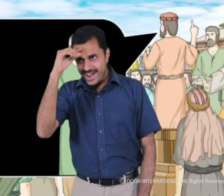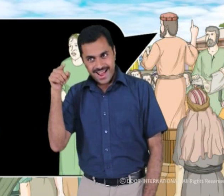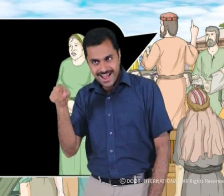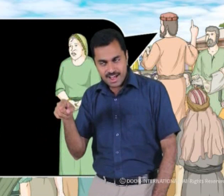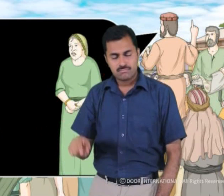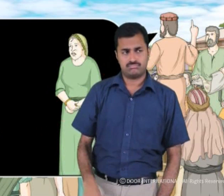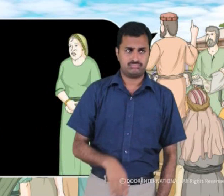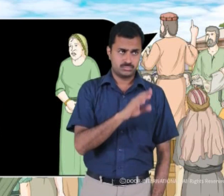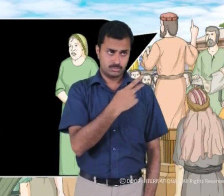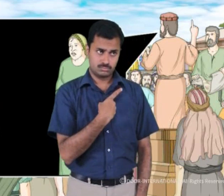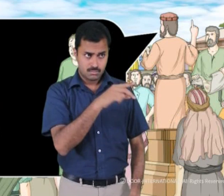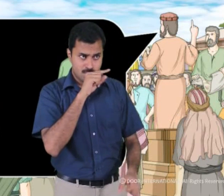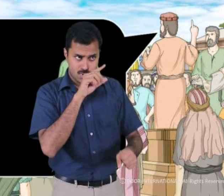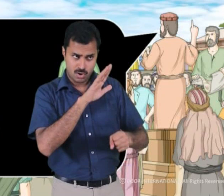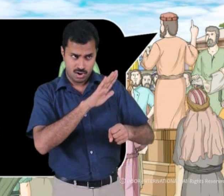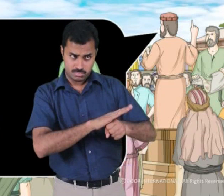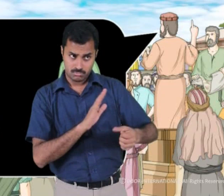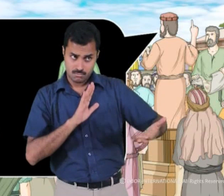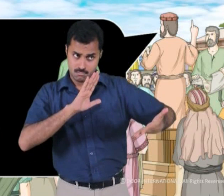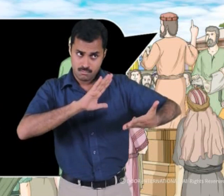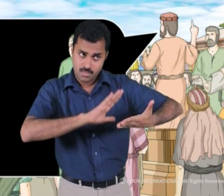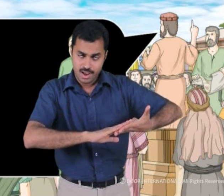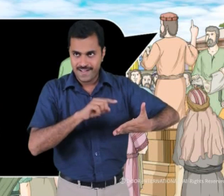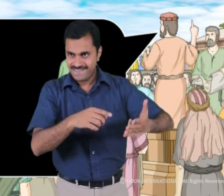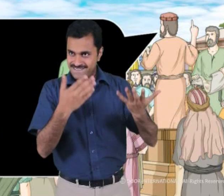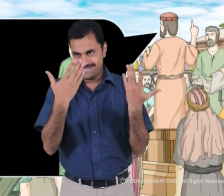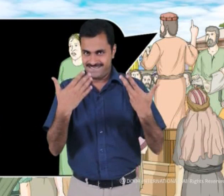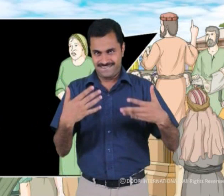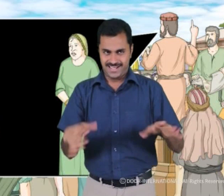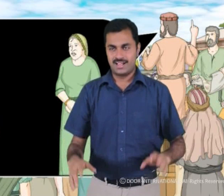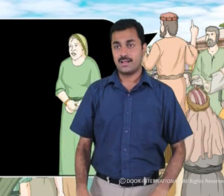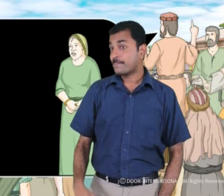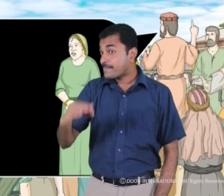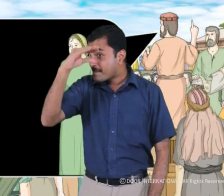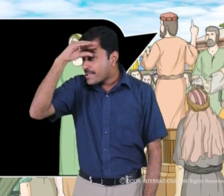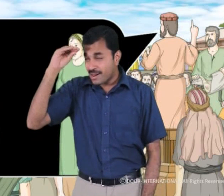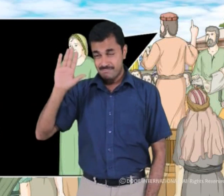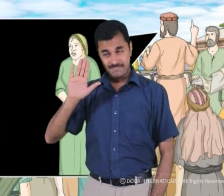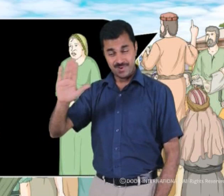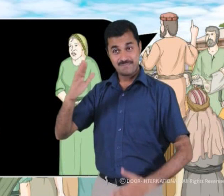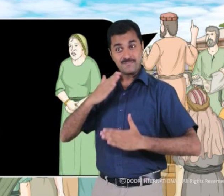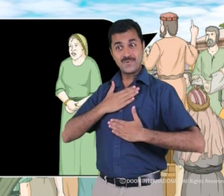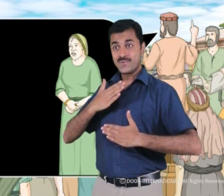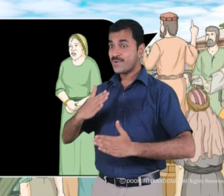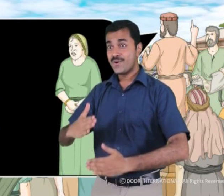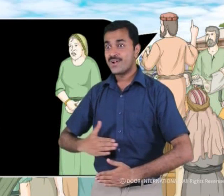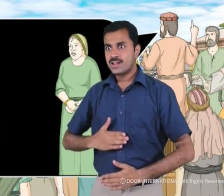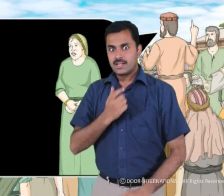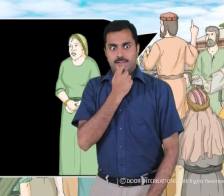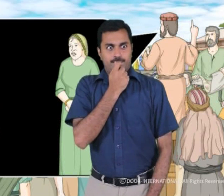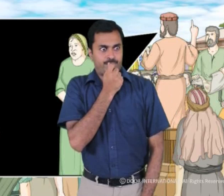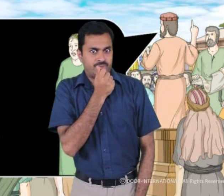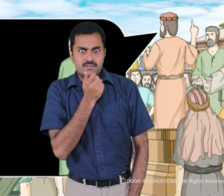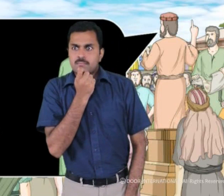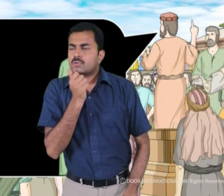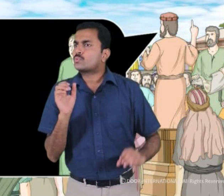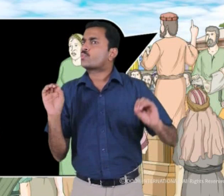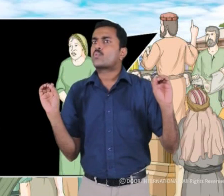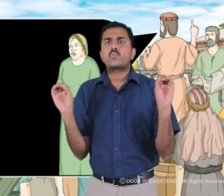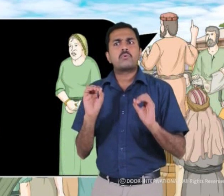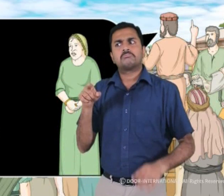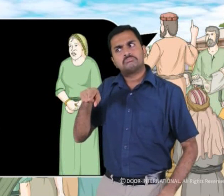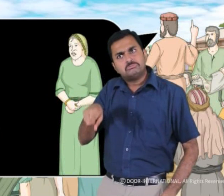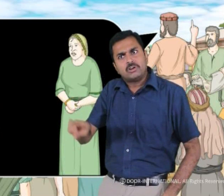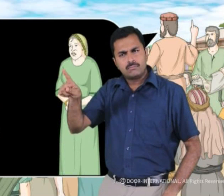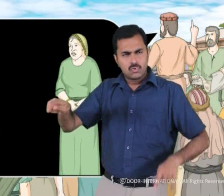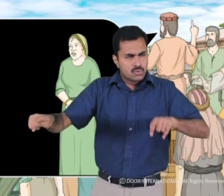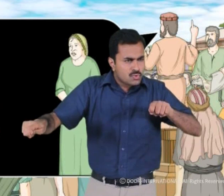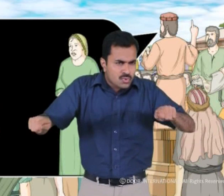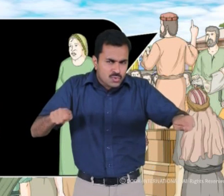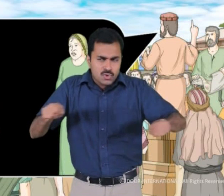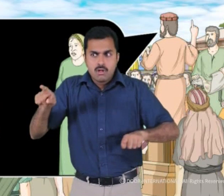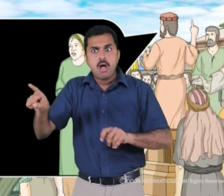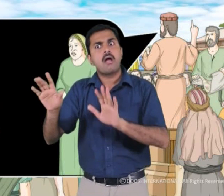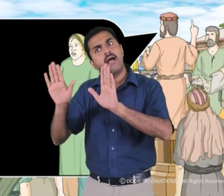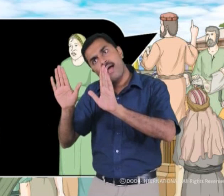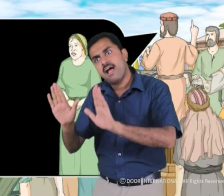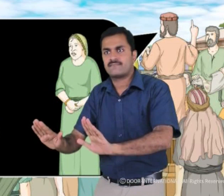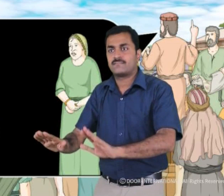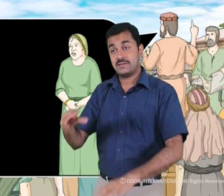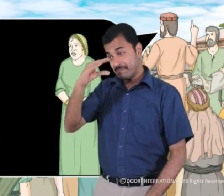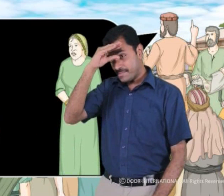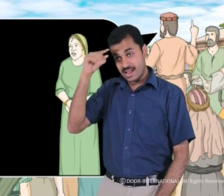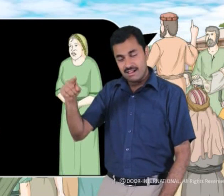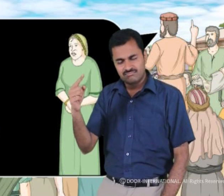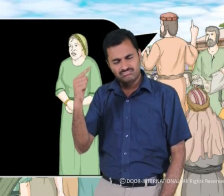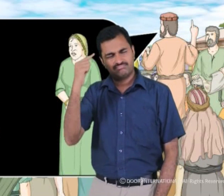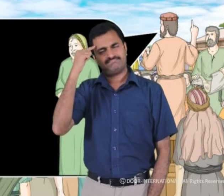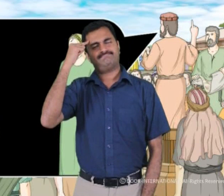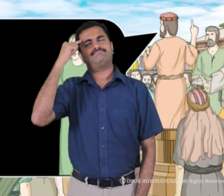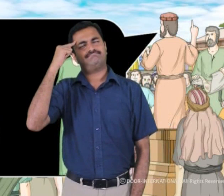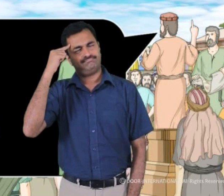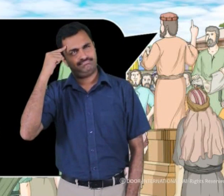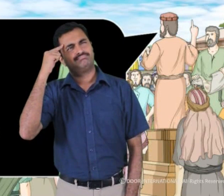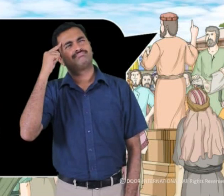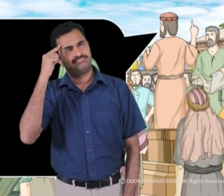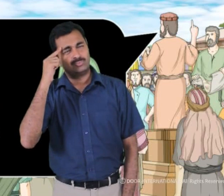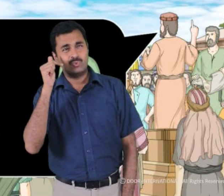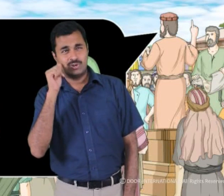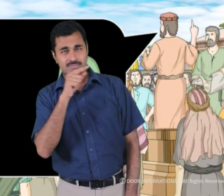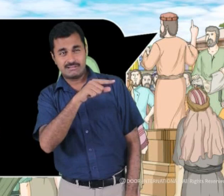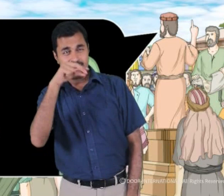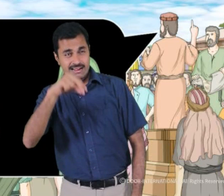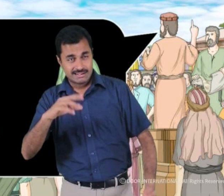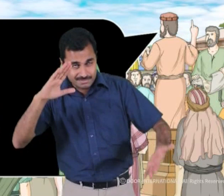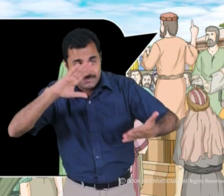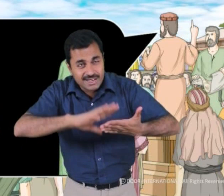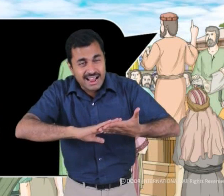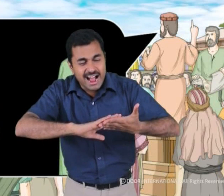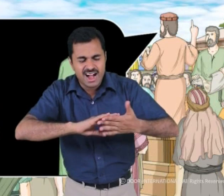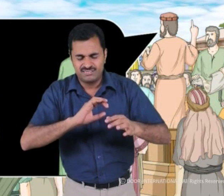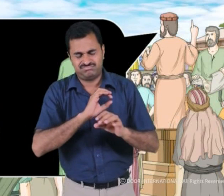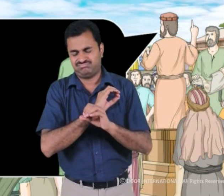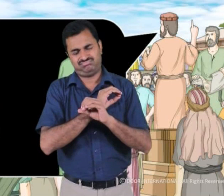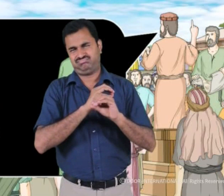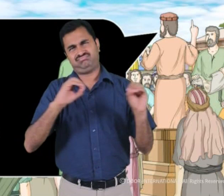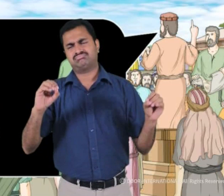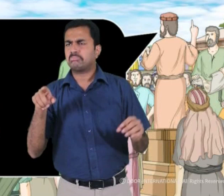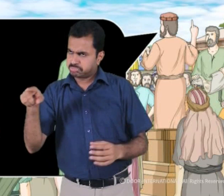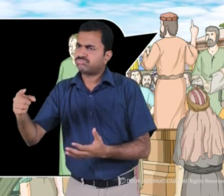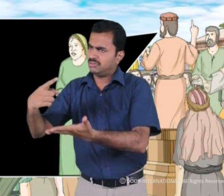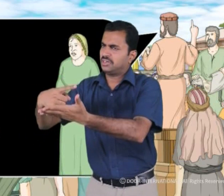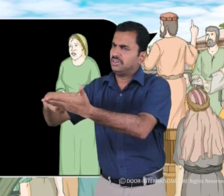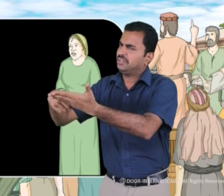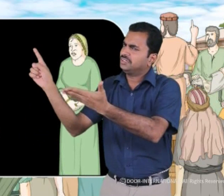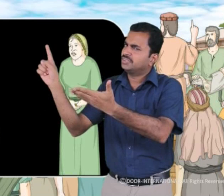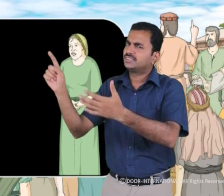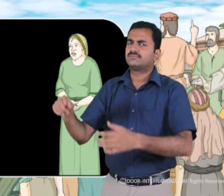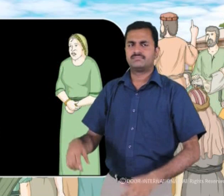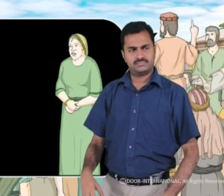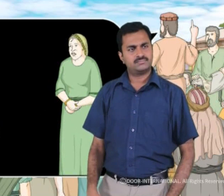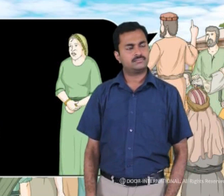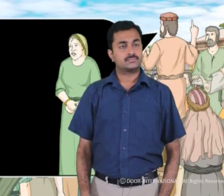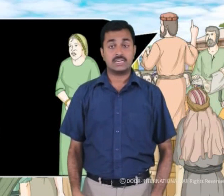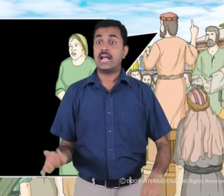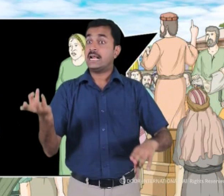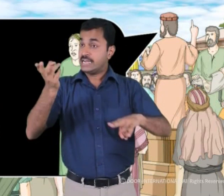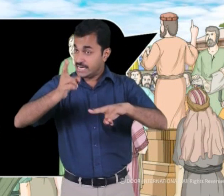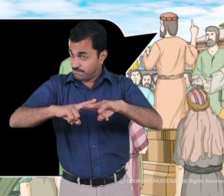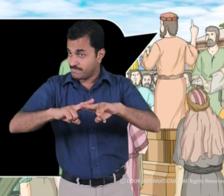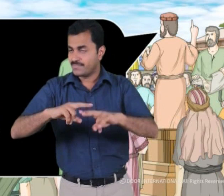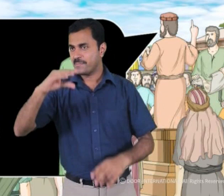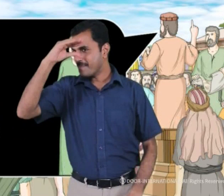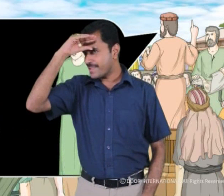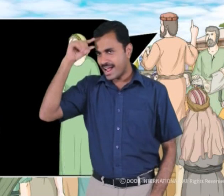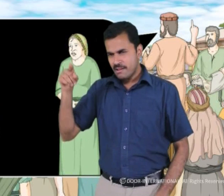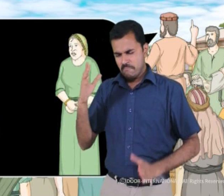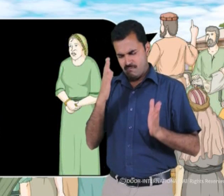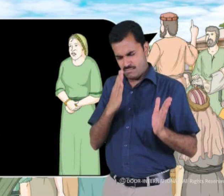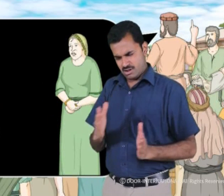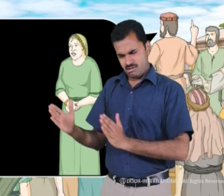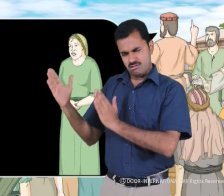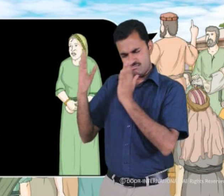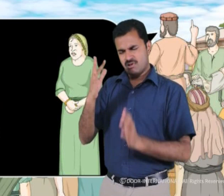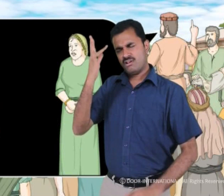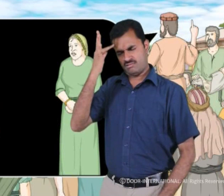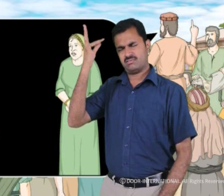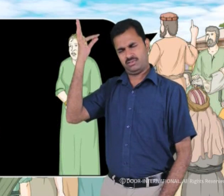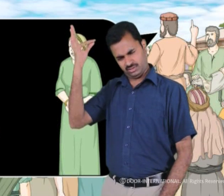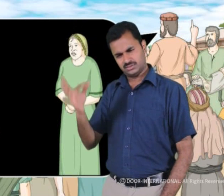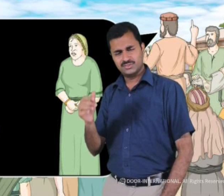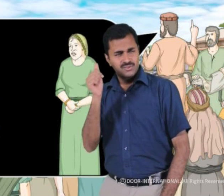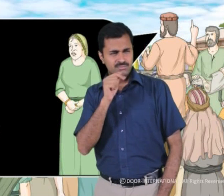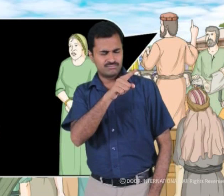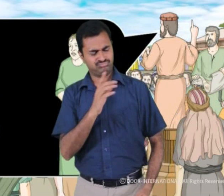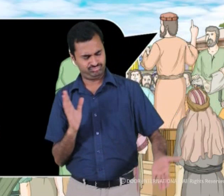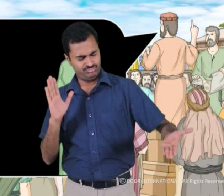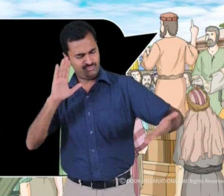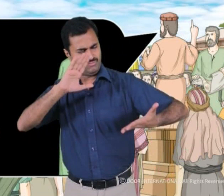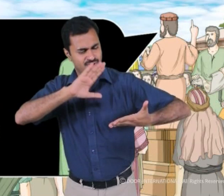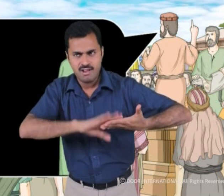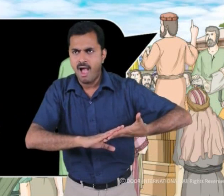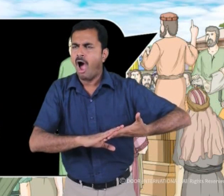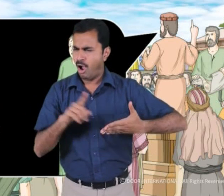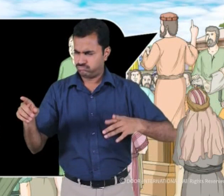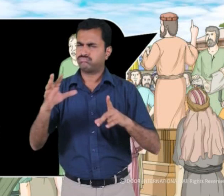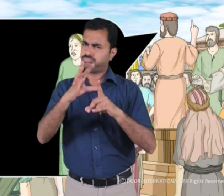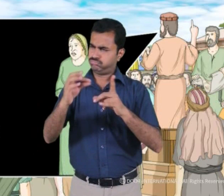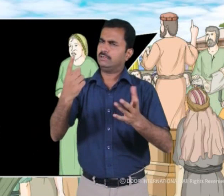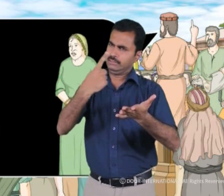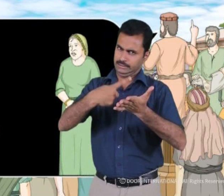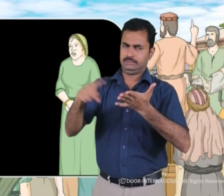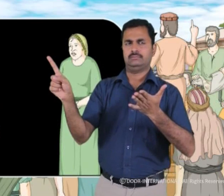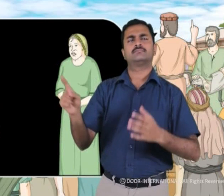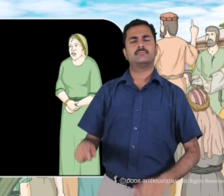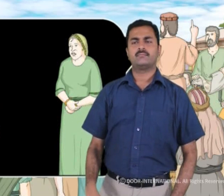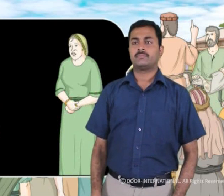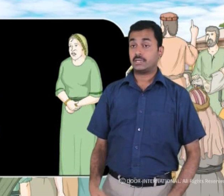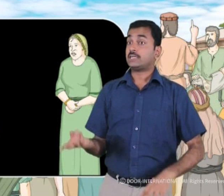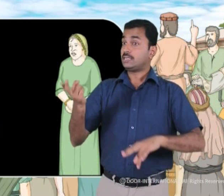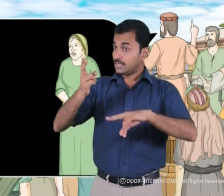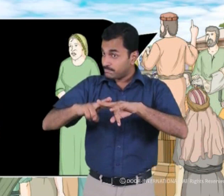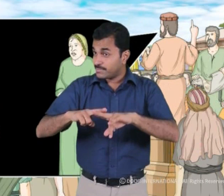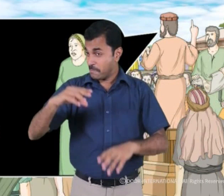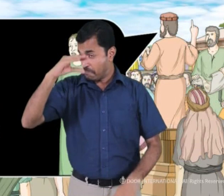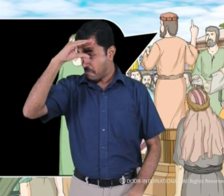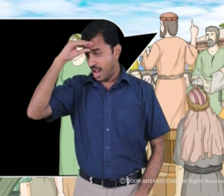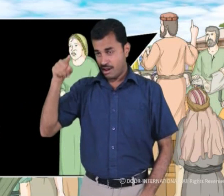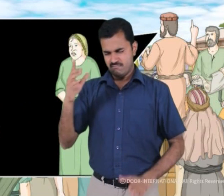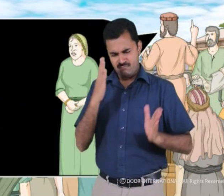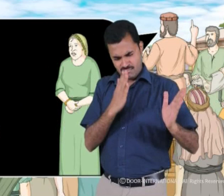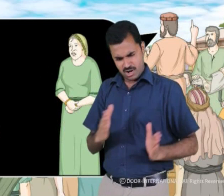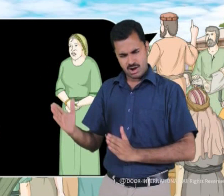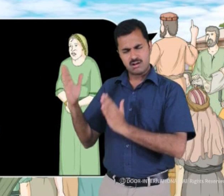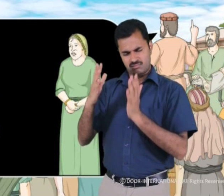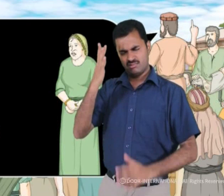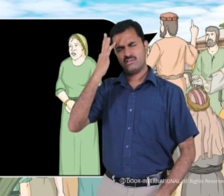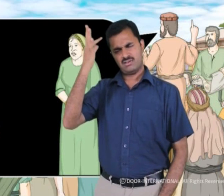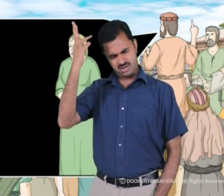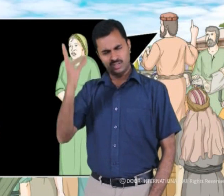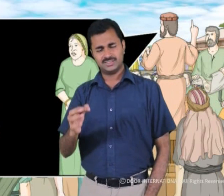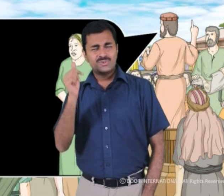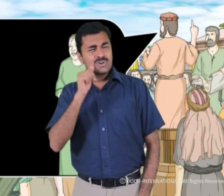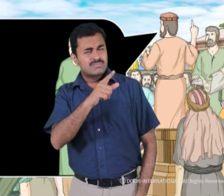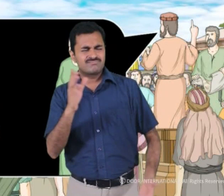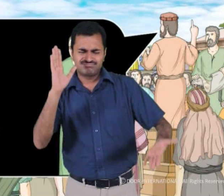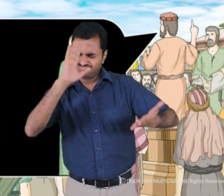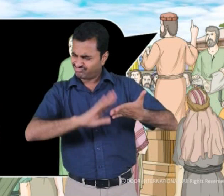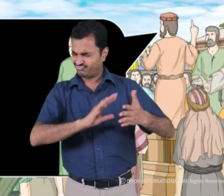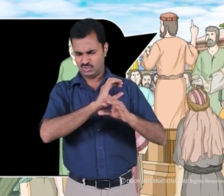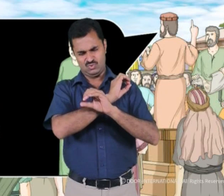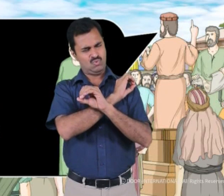But the man who is firmly established in his heart and under no constraint, with control over his will and resolve in his heart not to marry the virgin, he will do well.